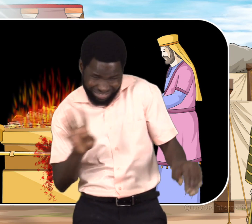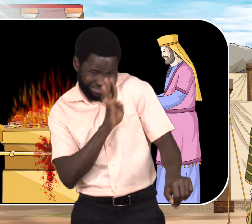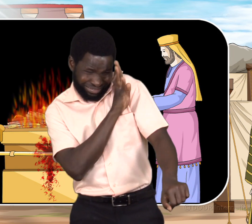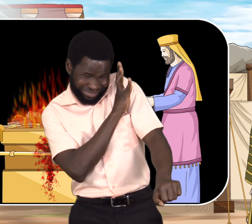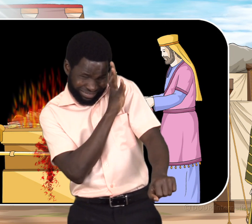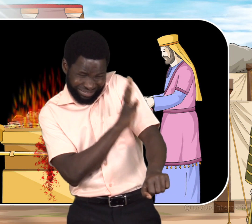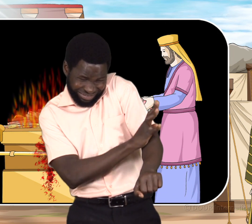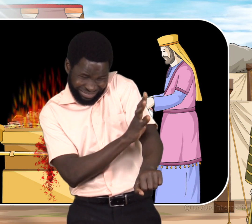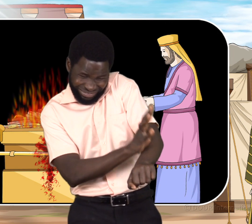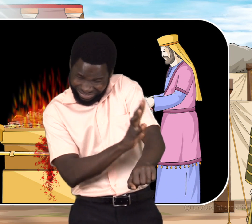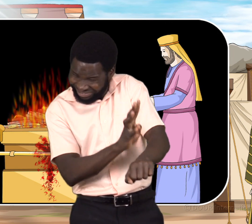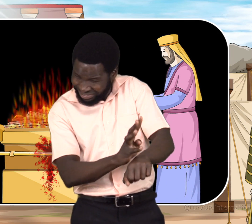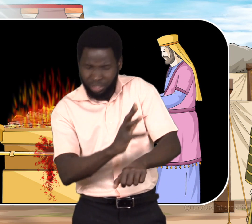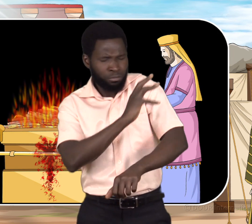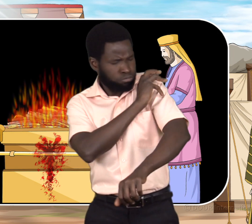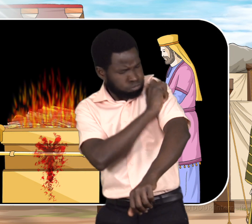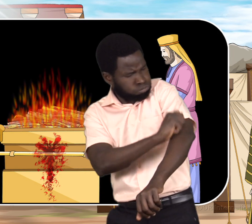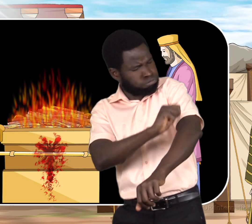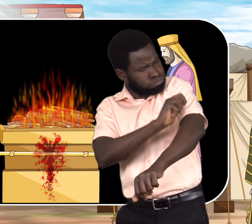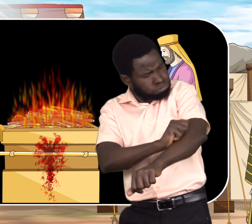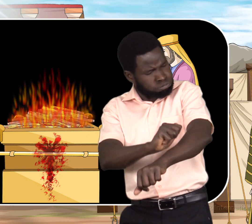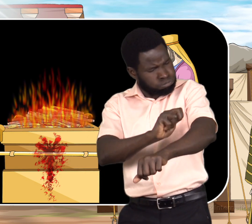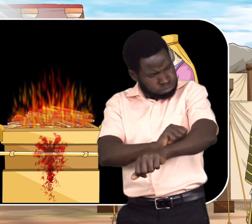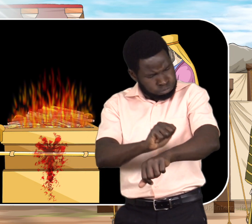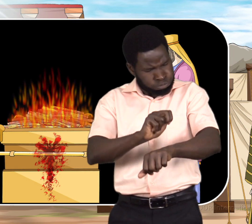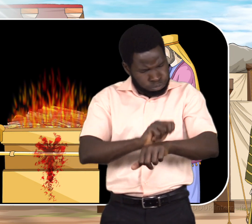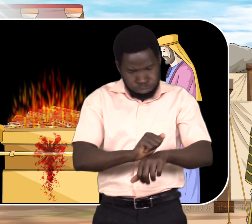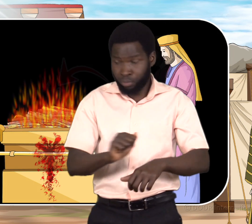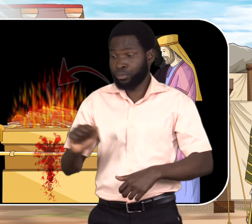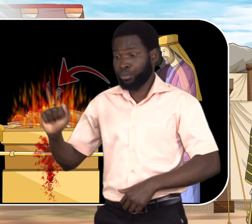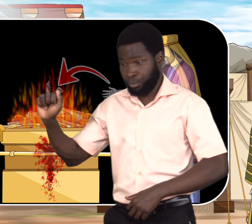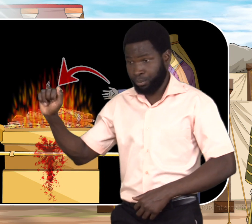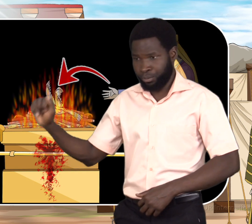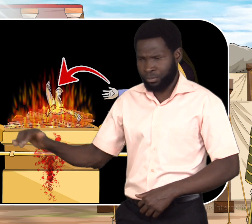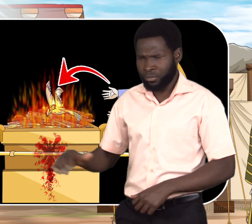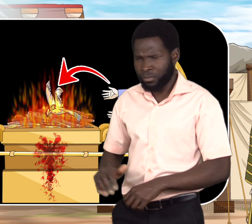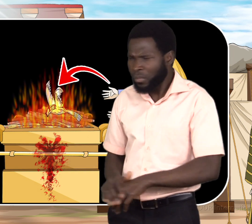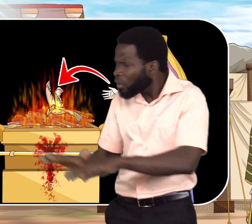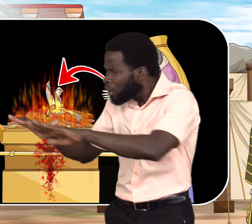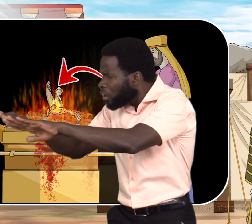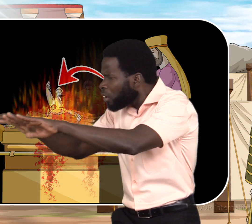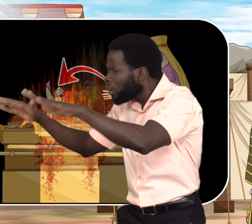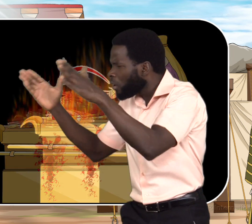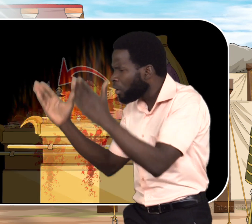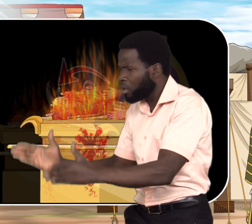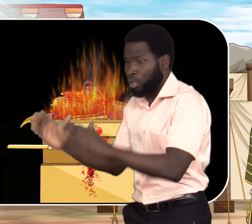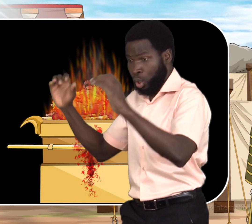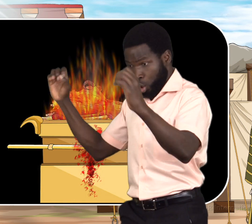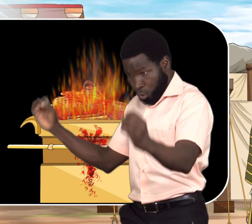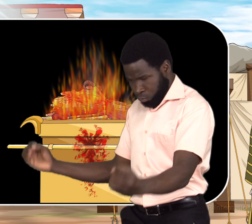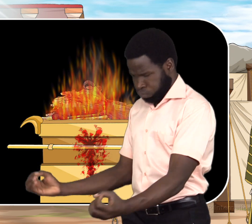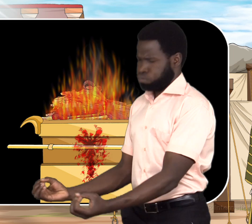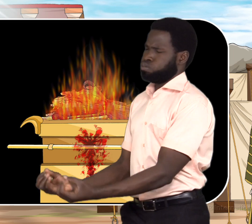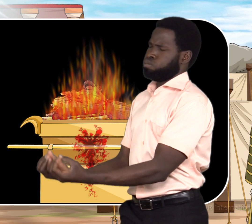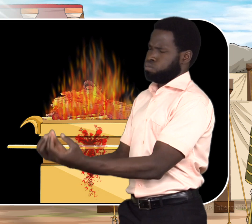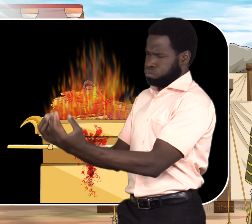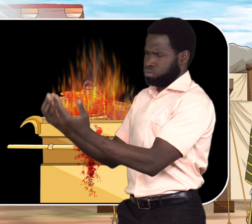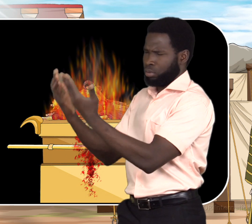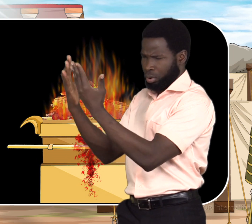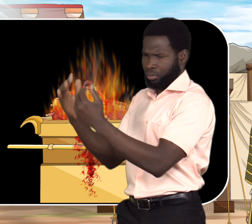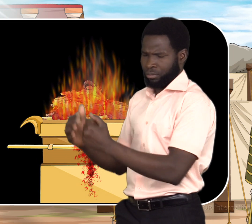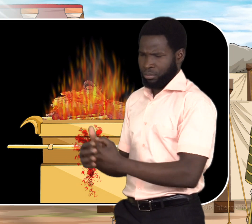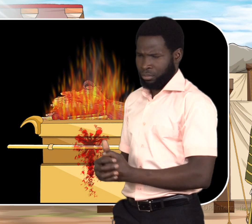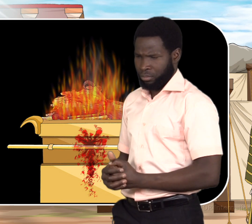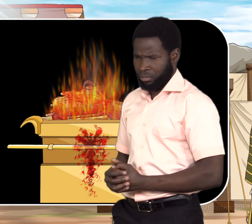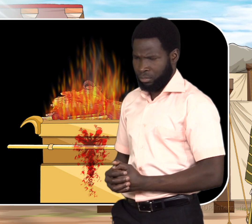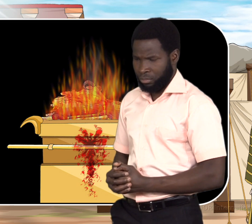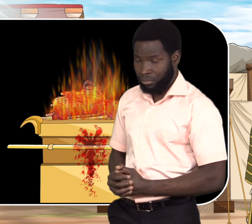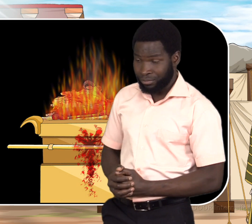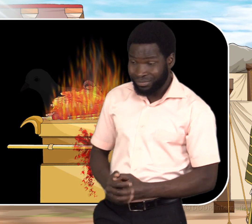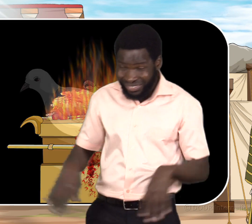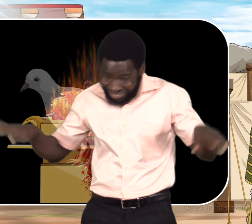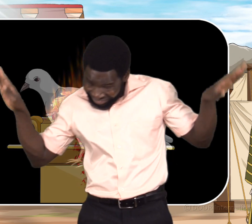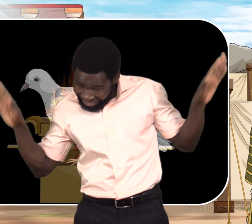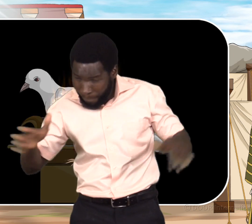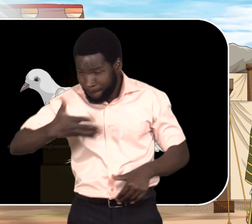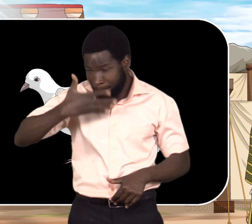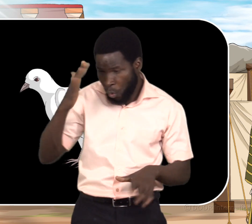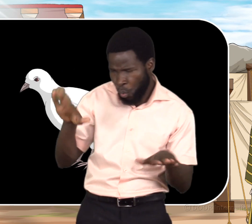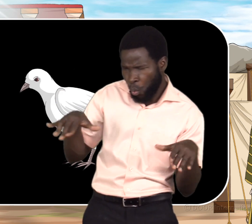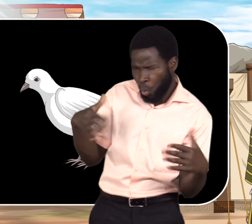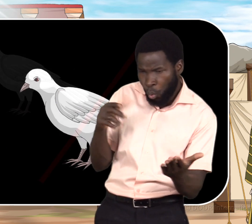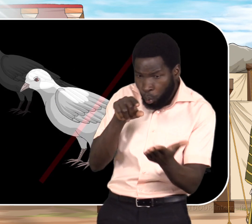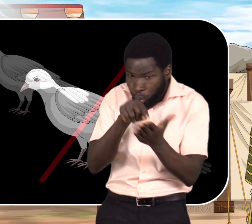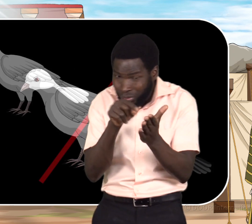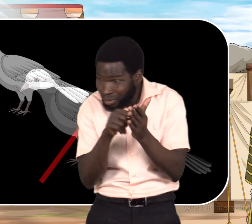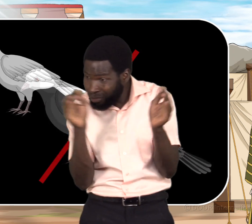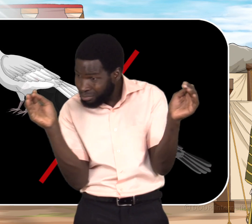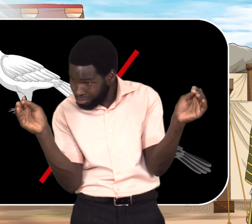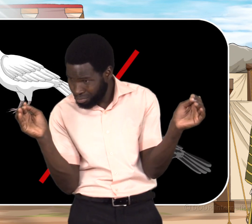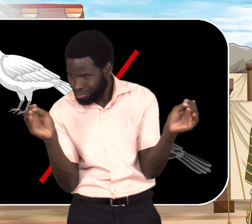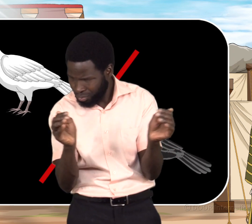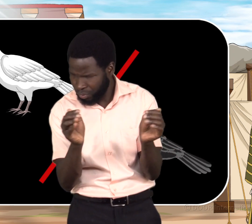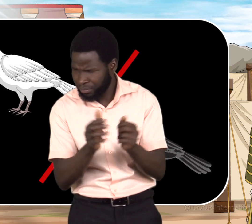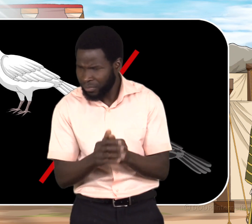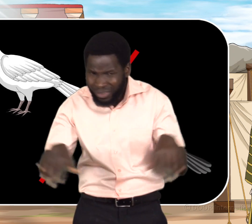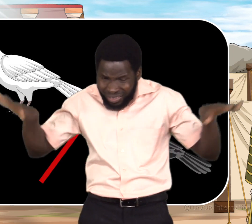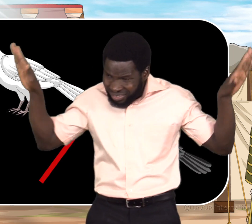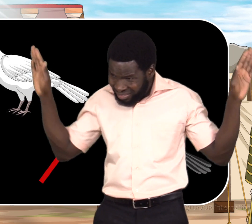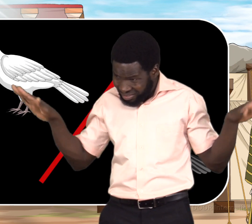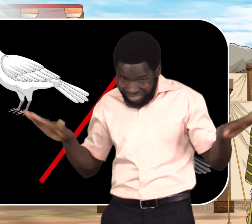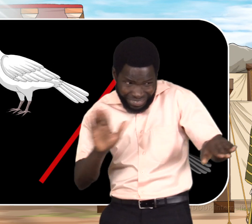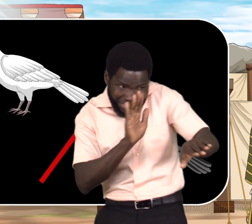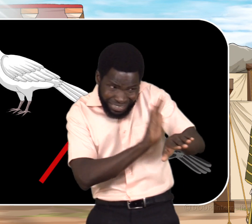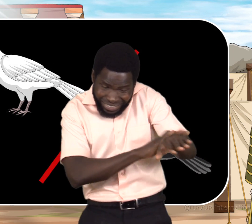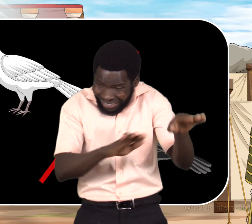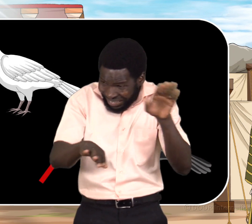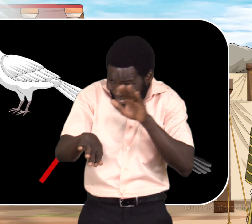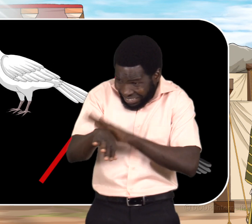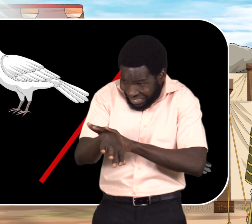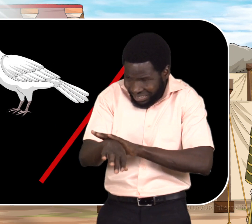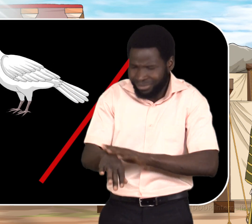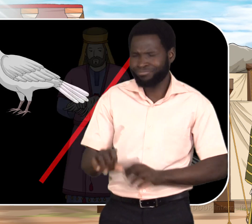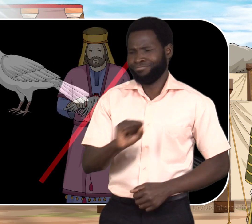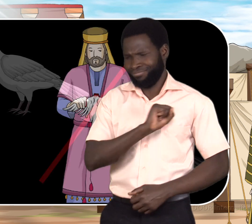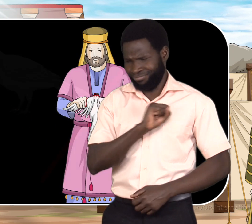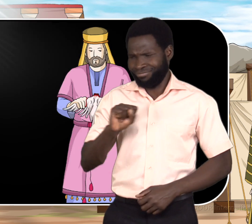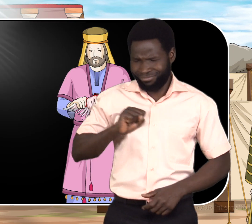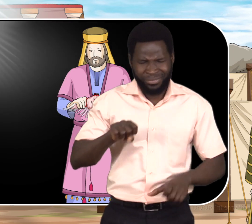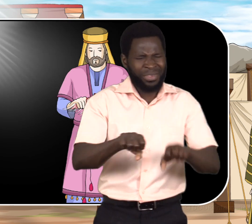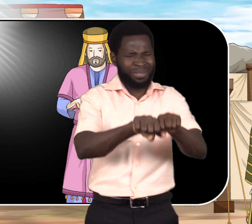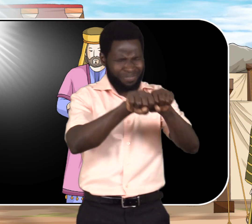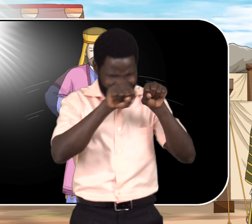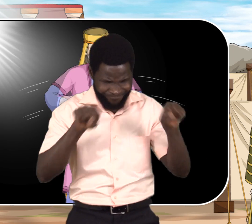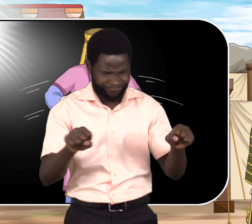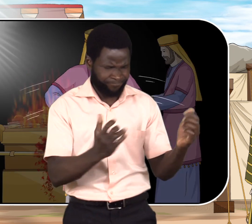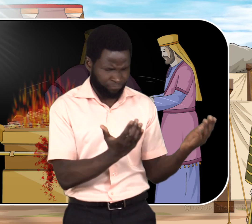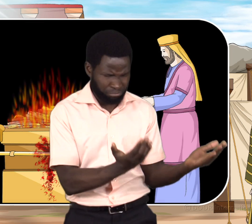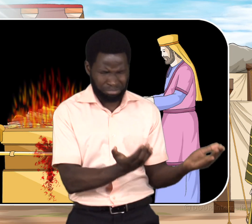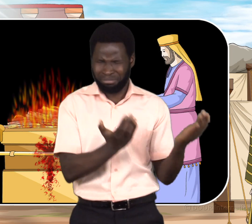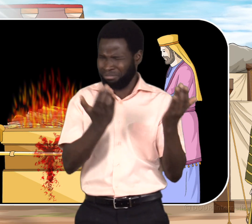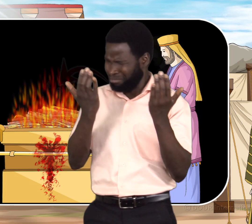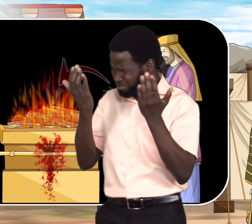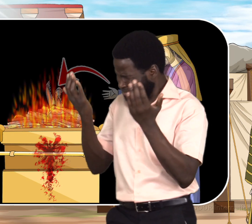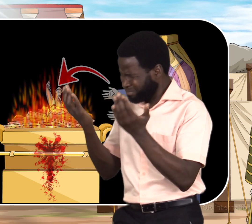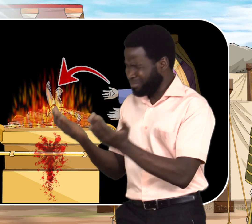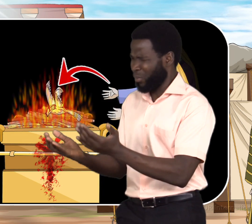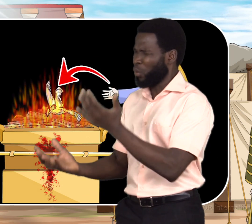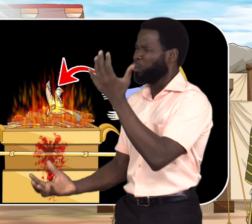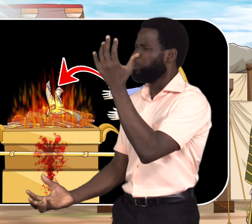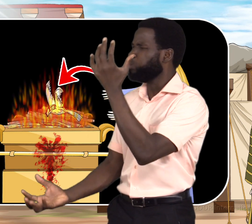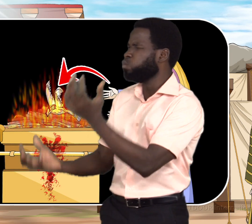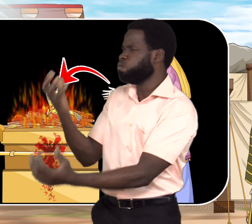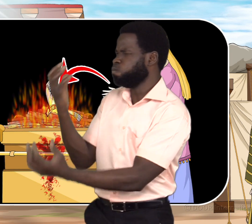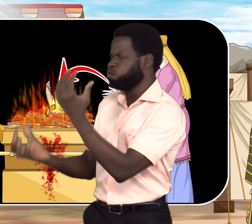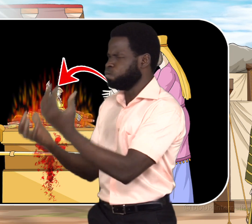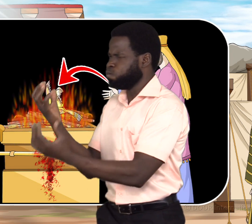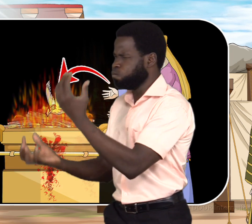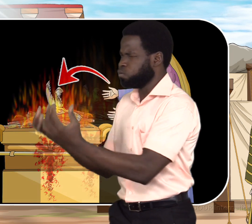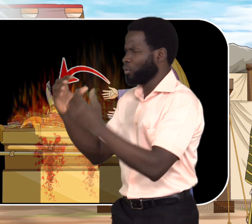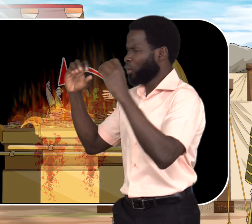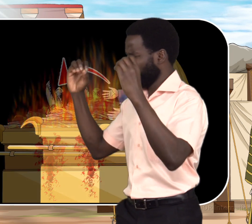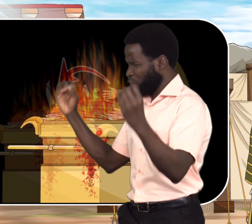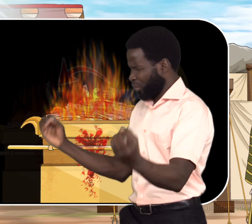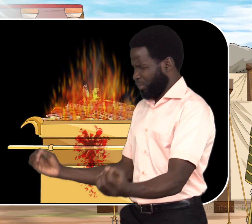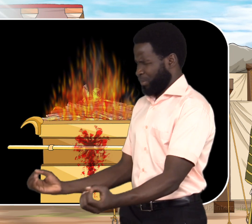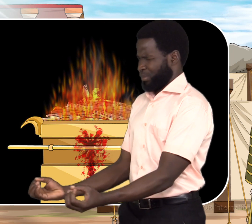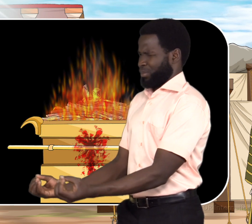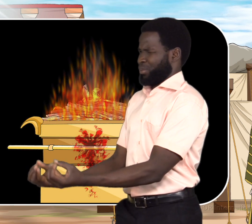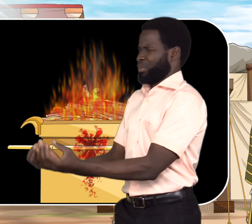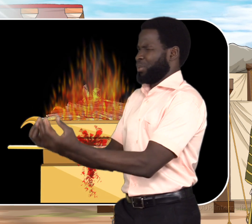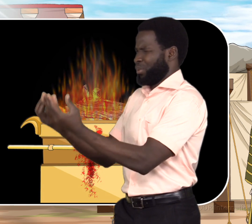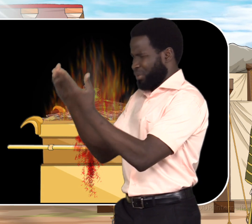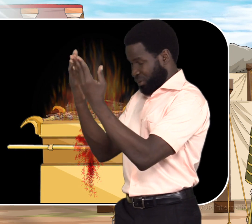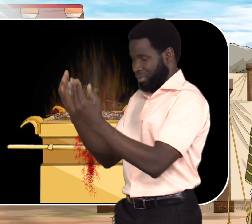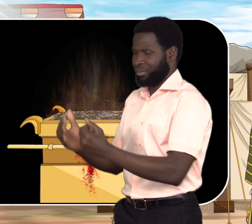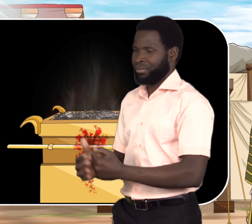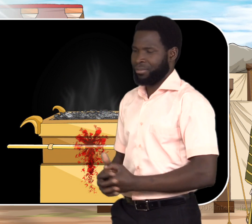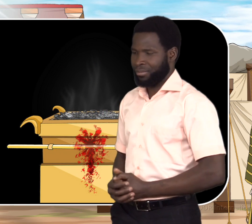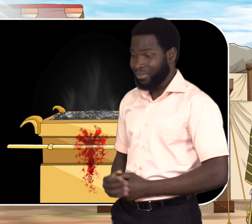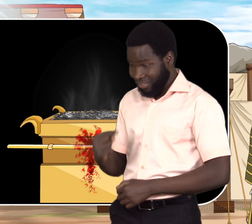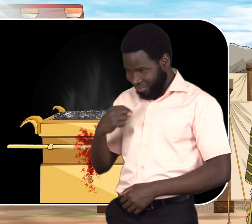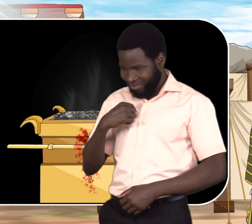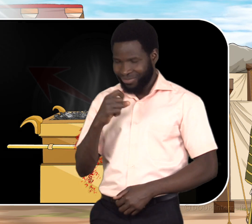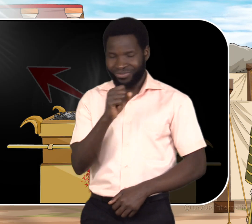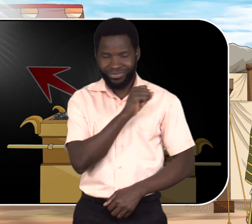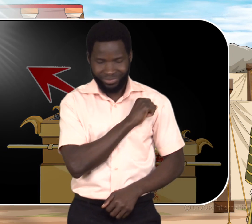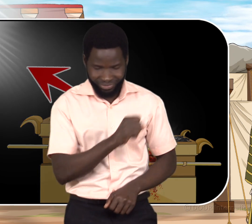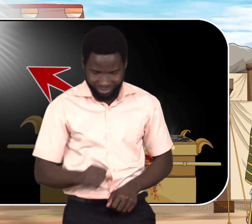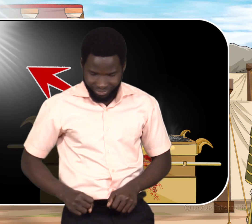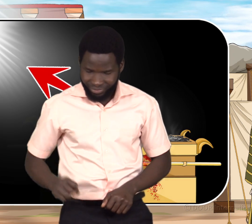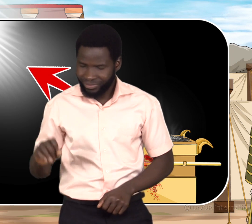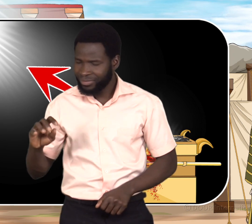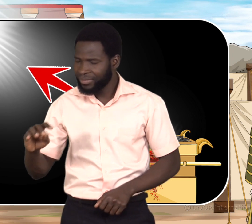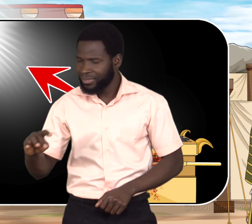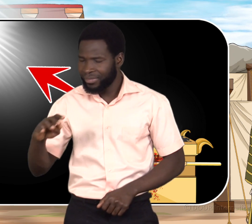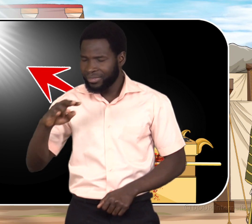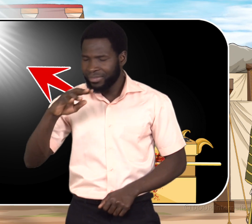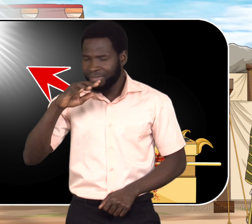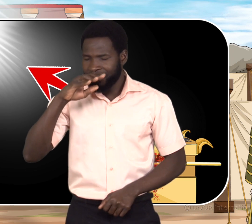He shall tear it open by its wings, without dividing the bird completely. And the priest is to burn it on the altar atop the burning wood.